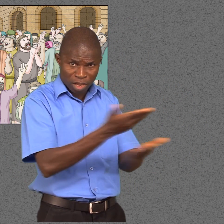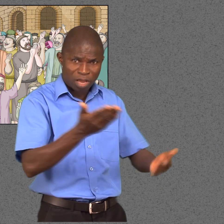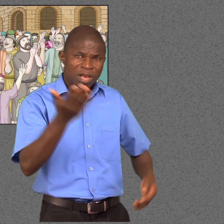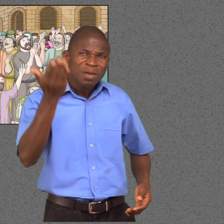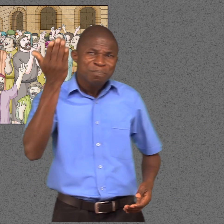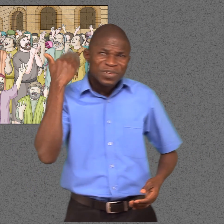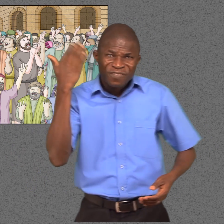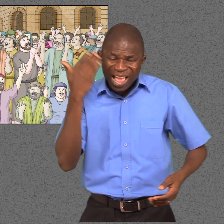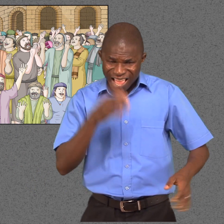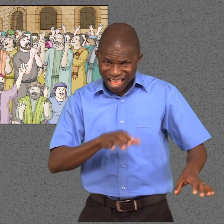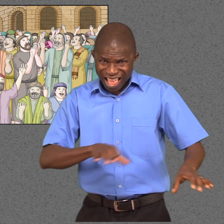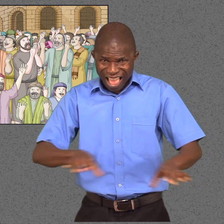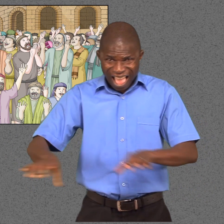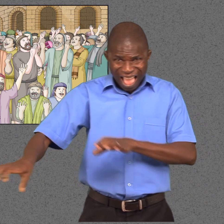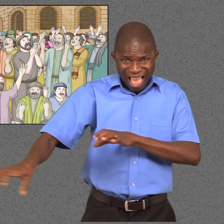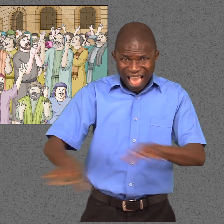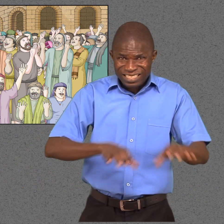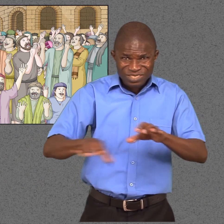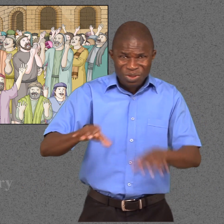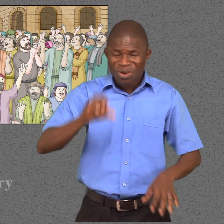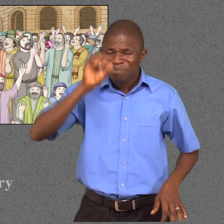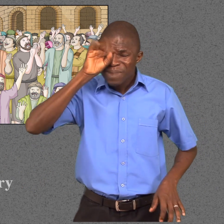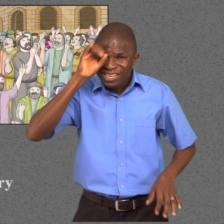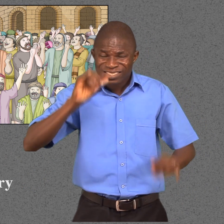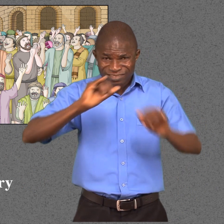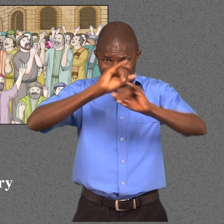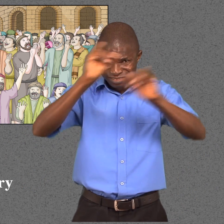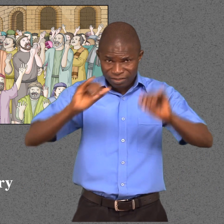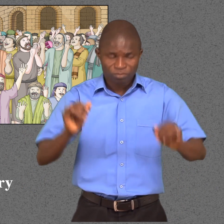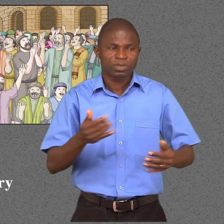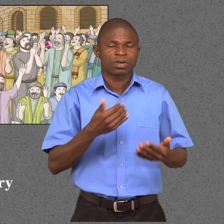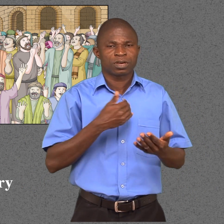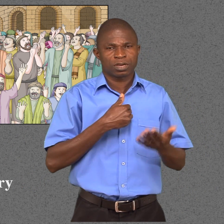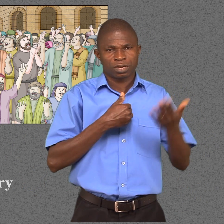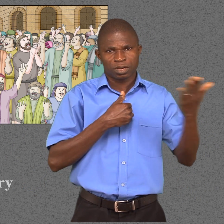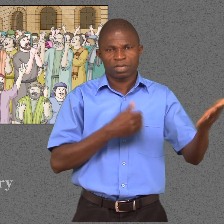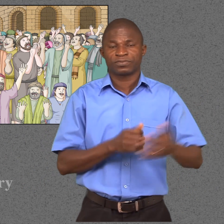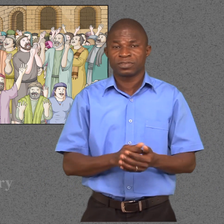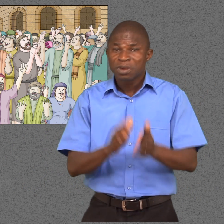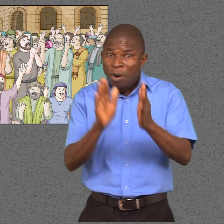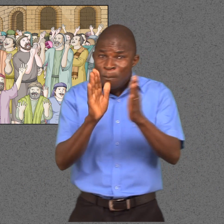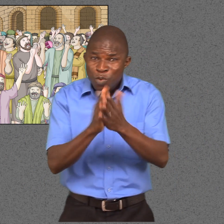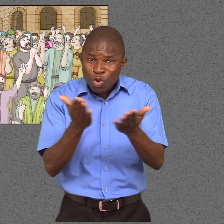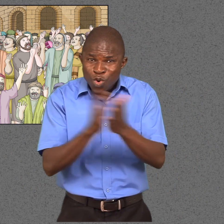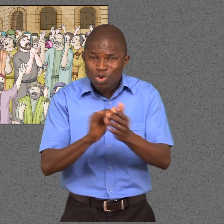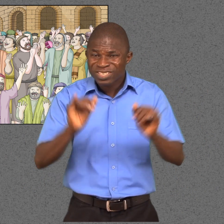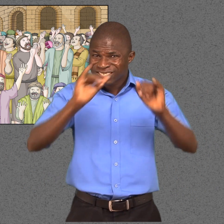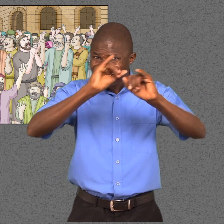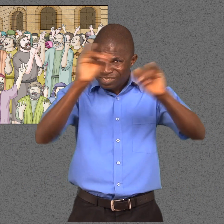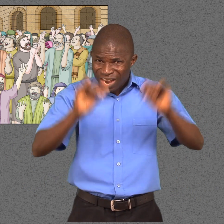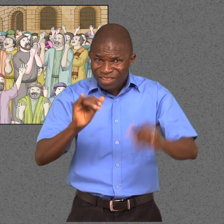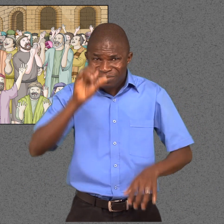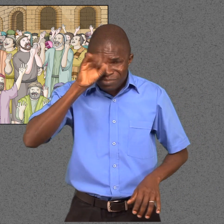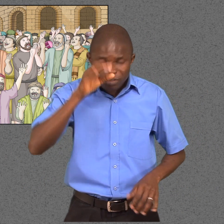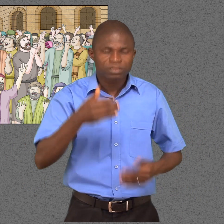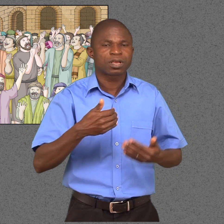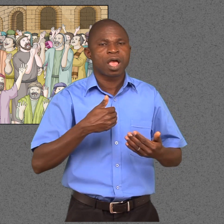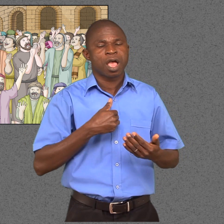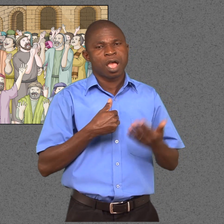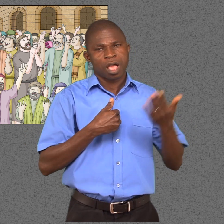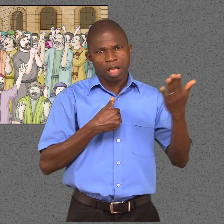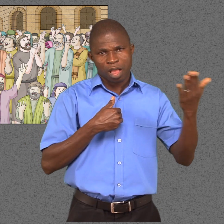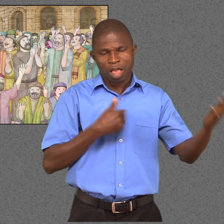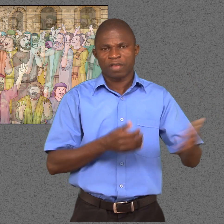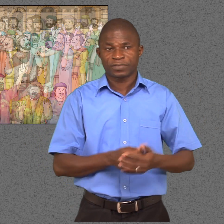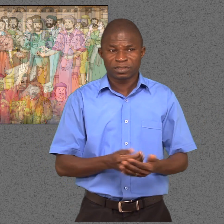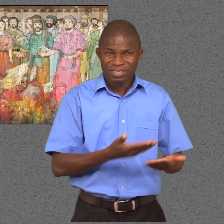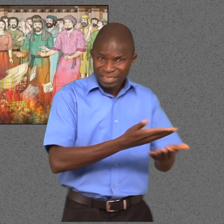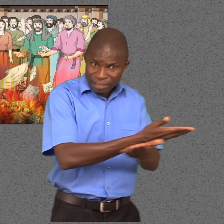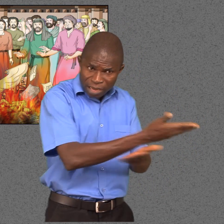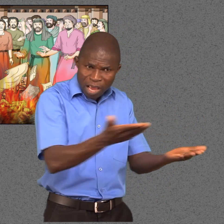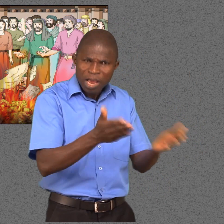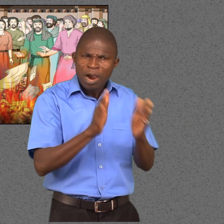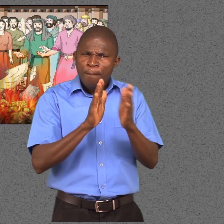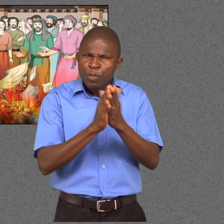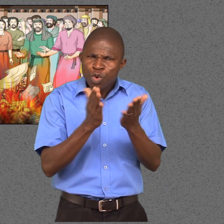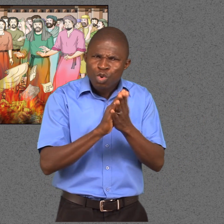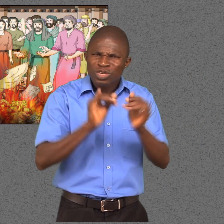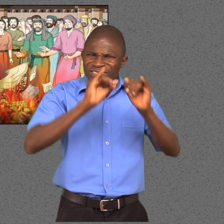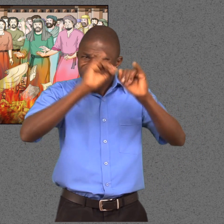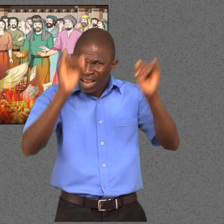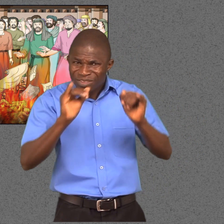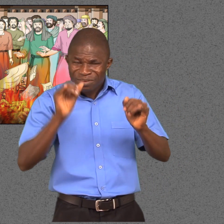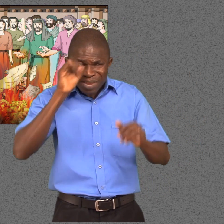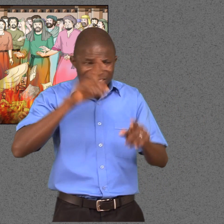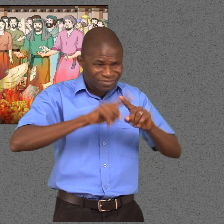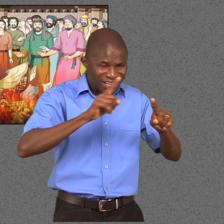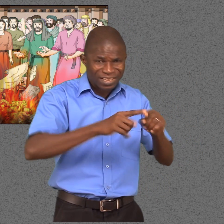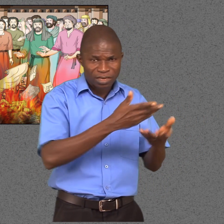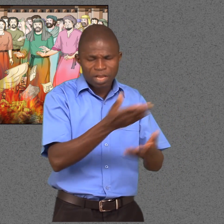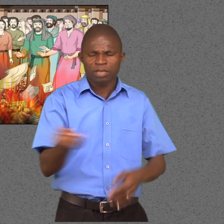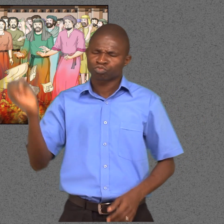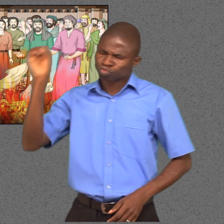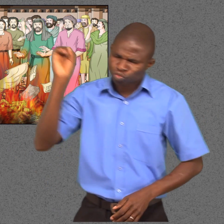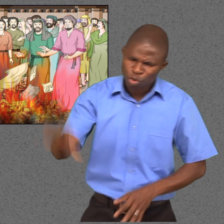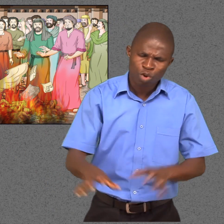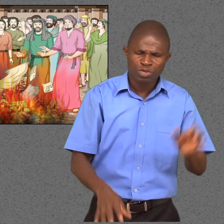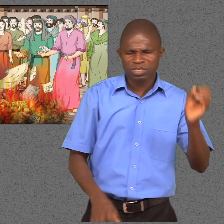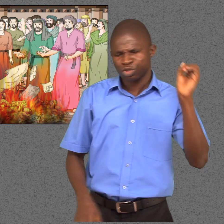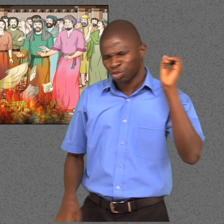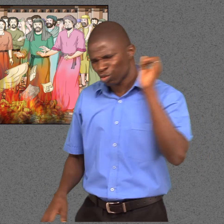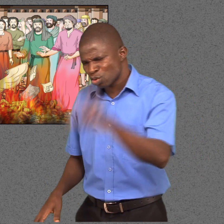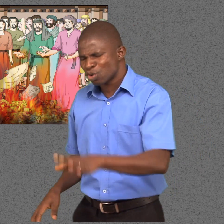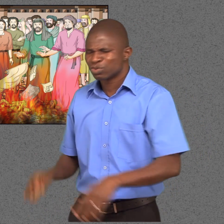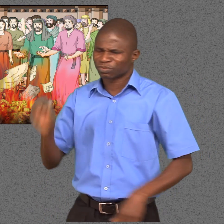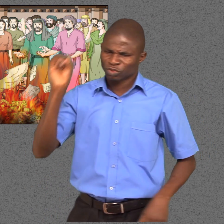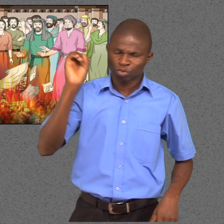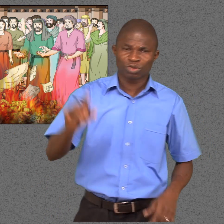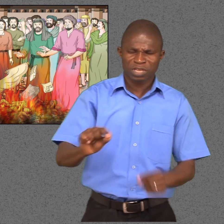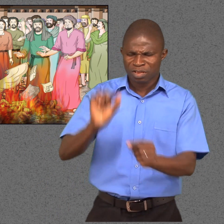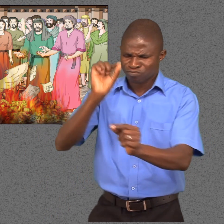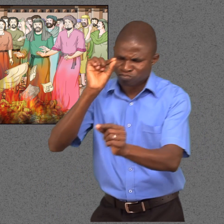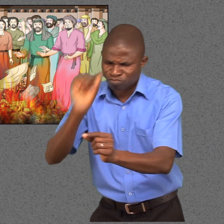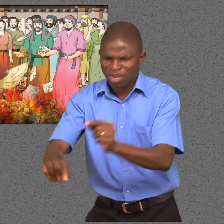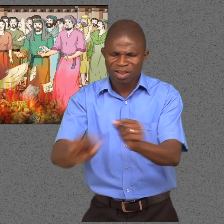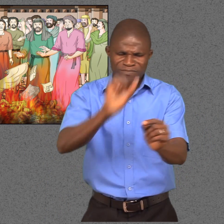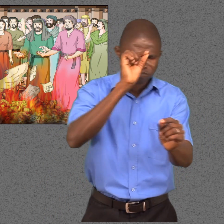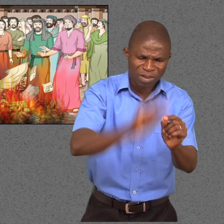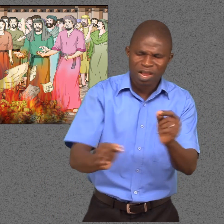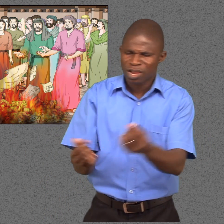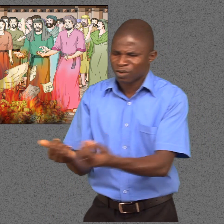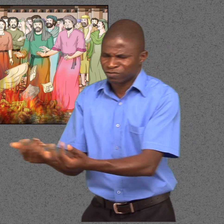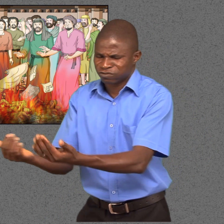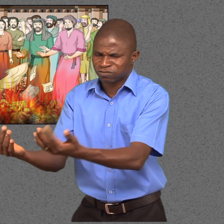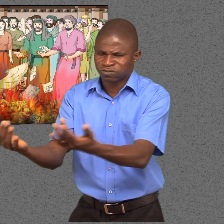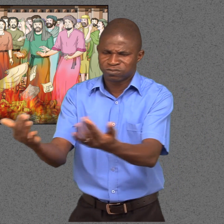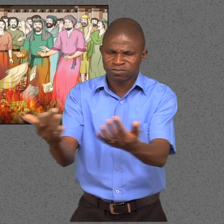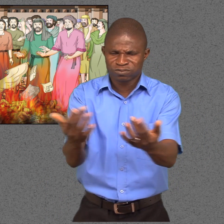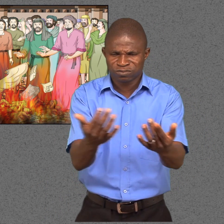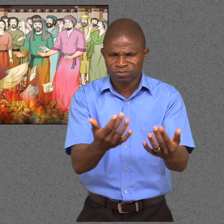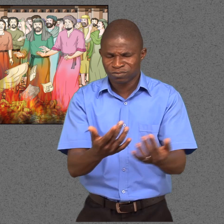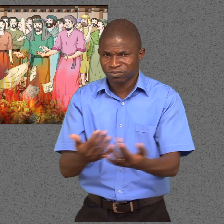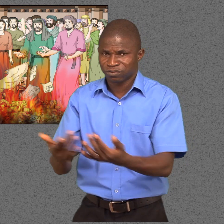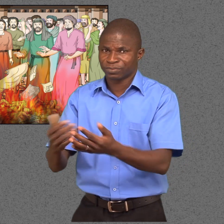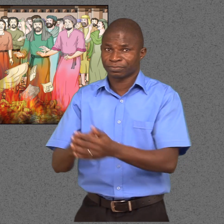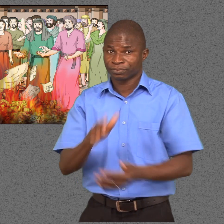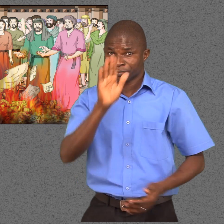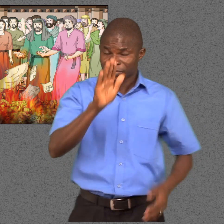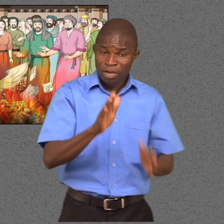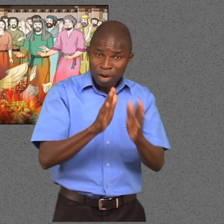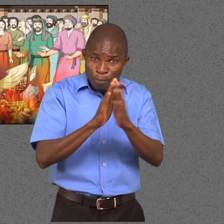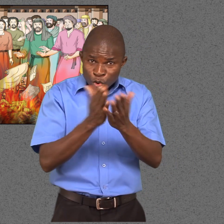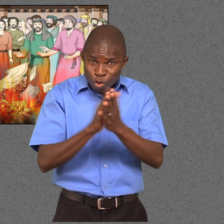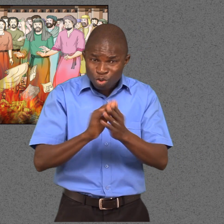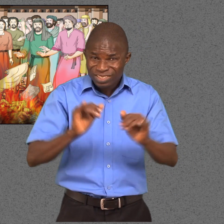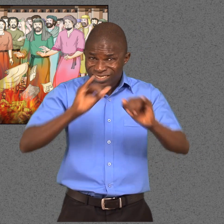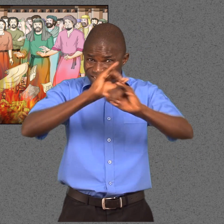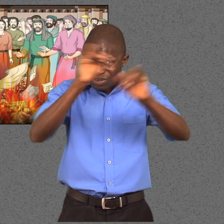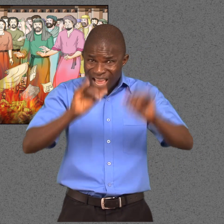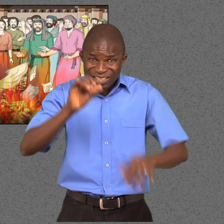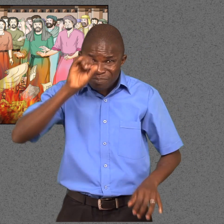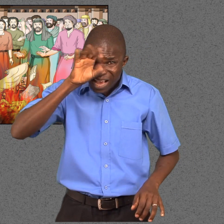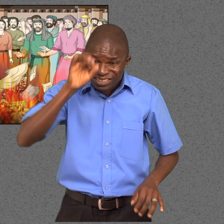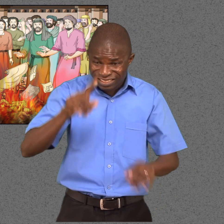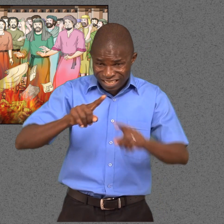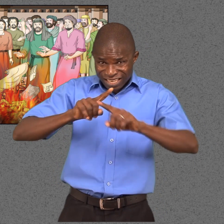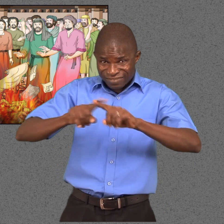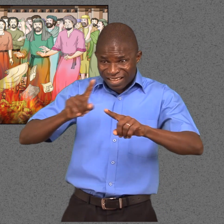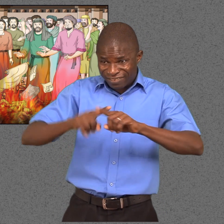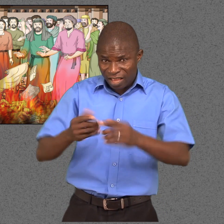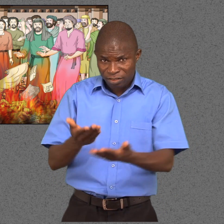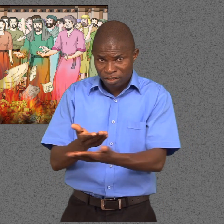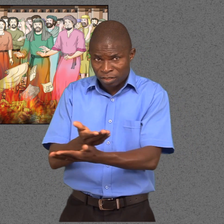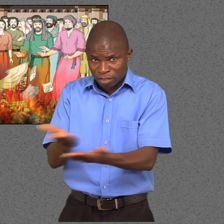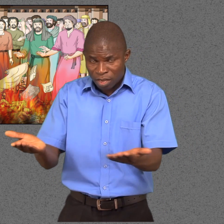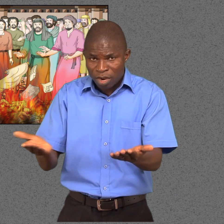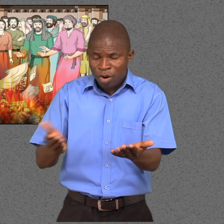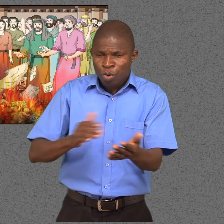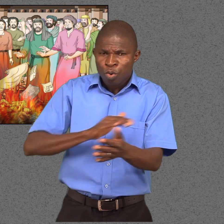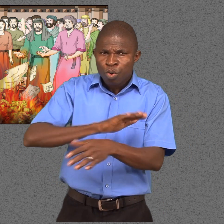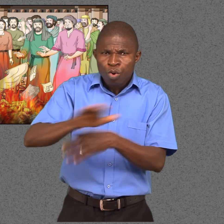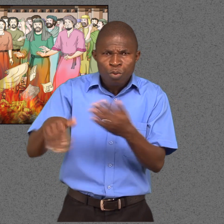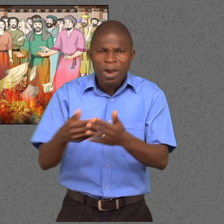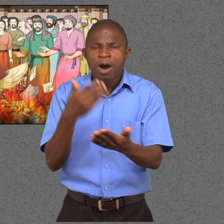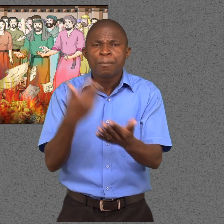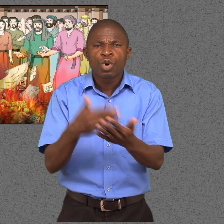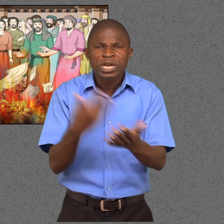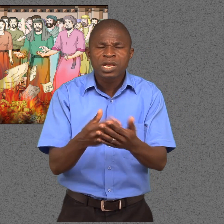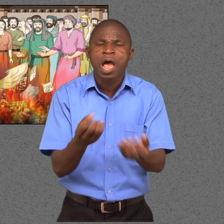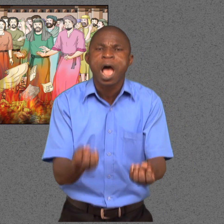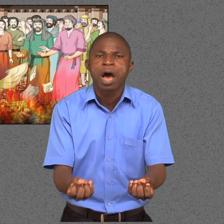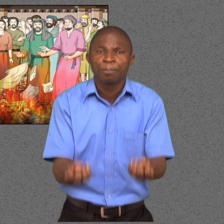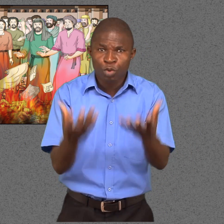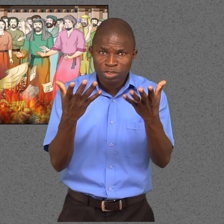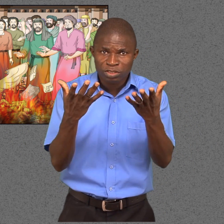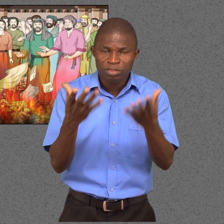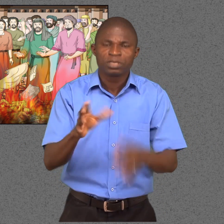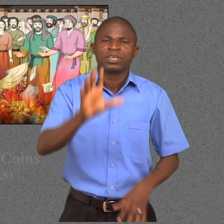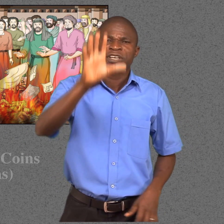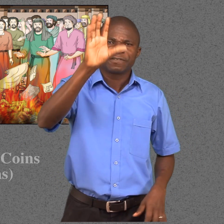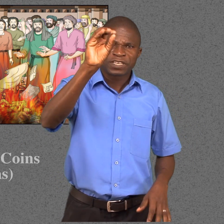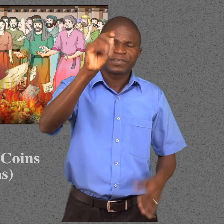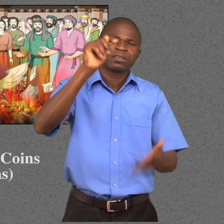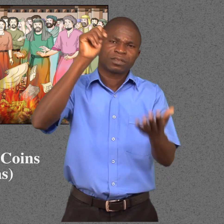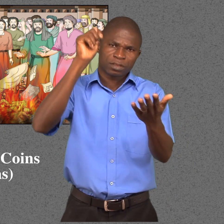And a number of those who had practiced magic arts brought their books and burned them in front of everyone.